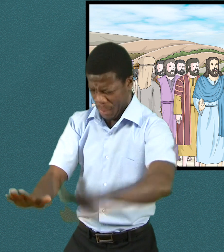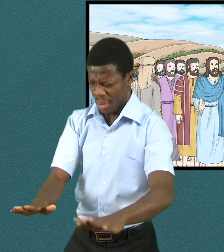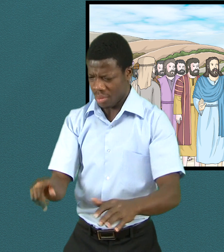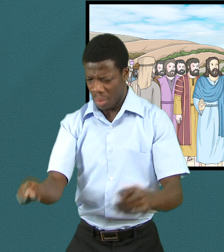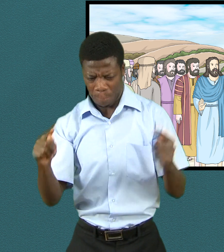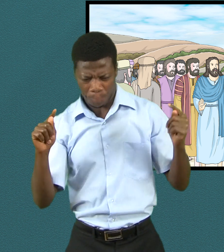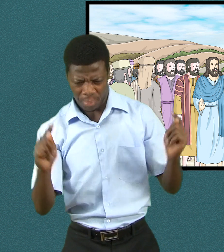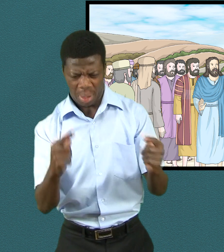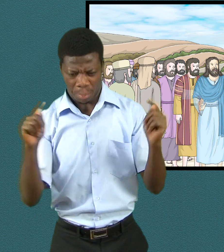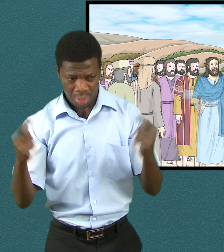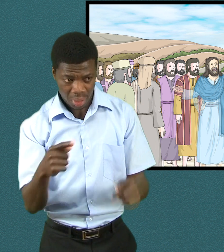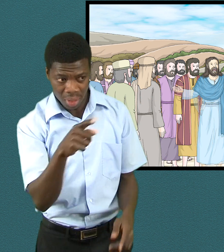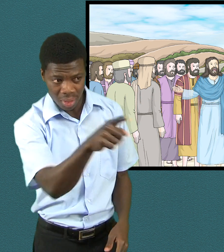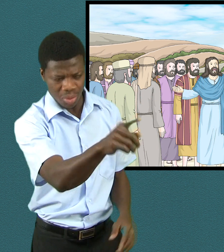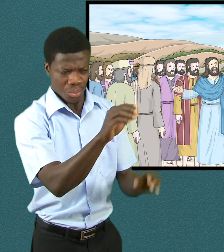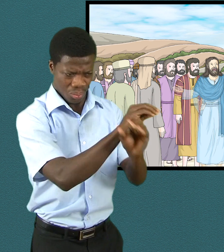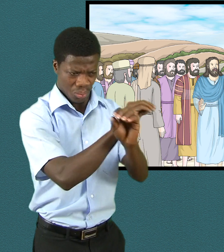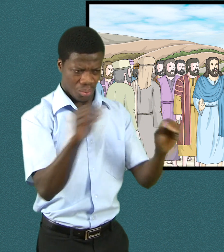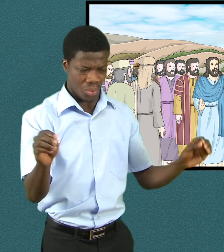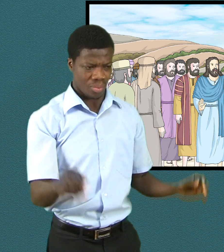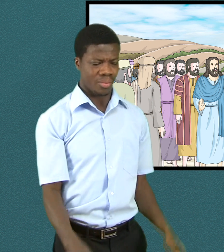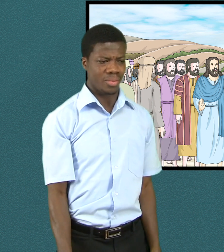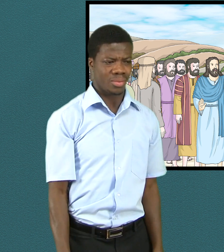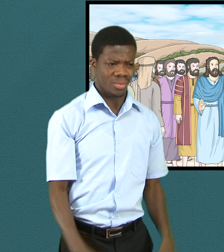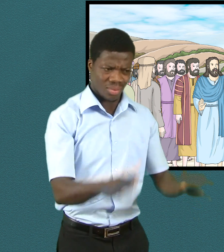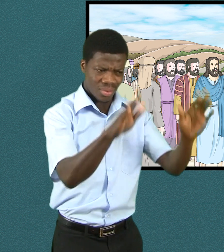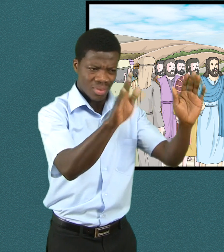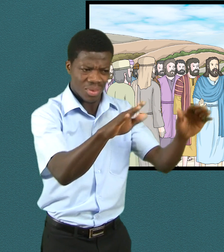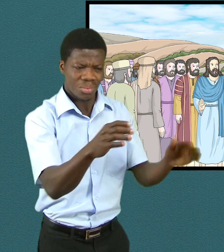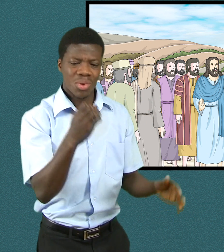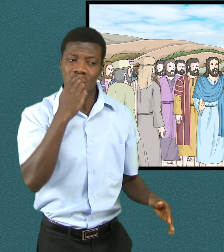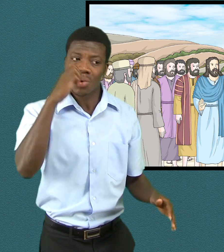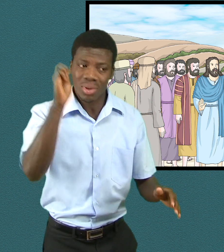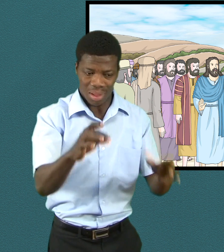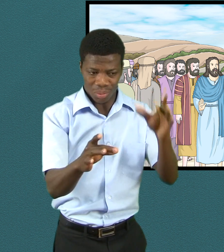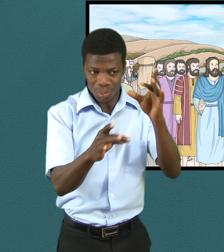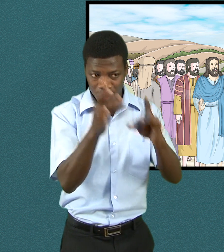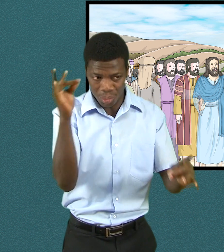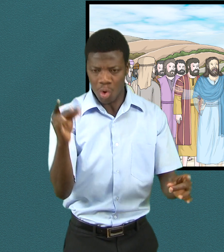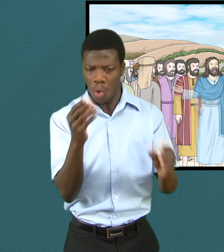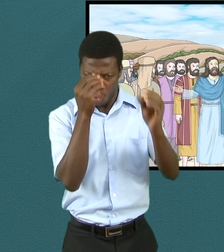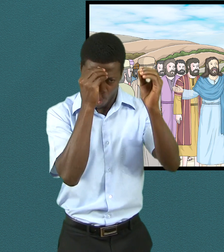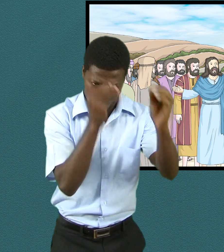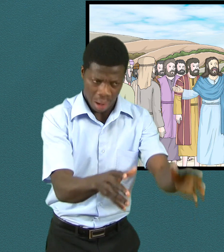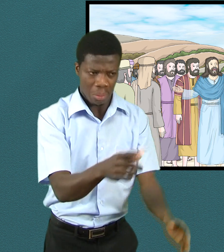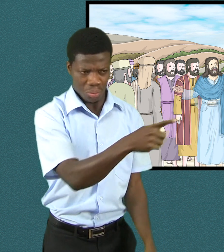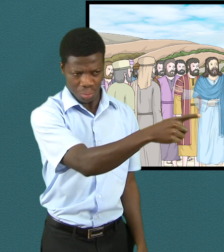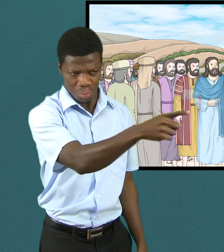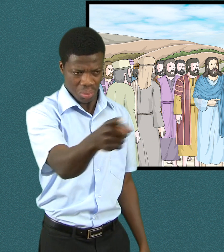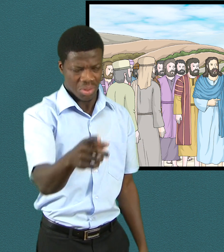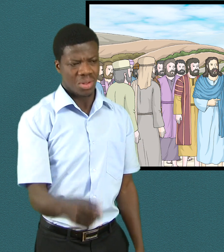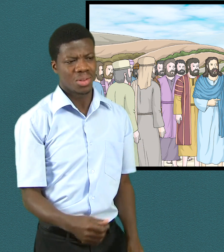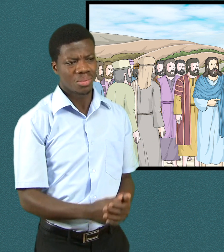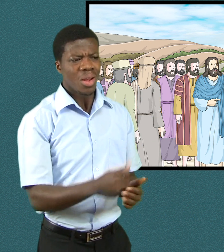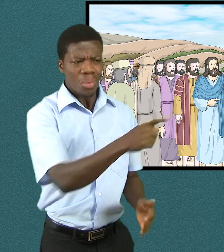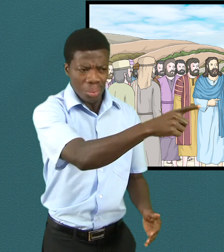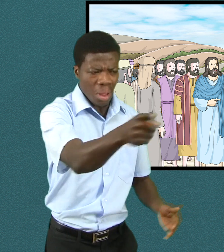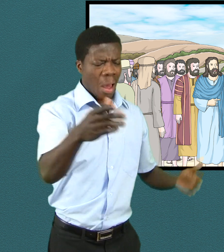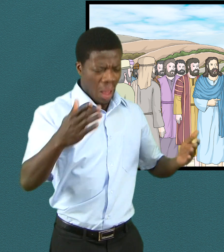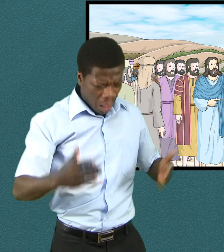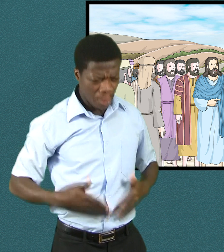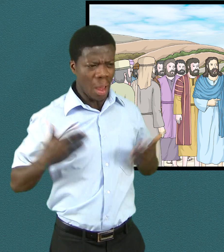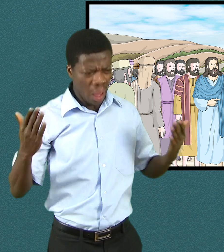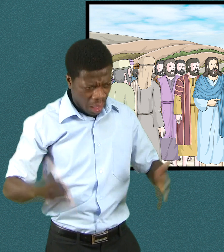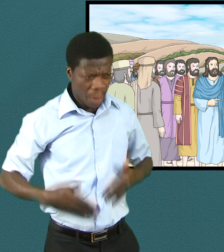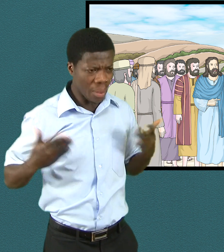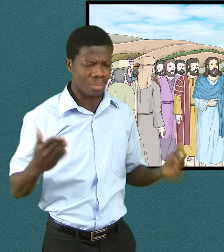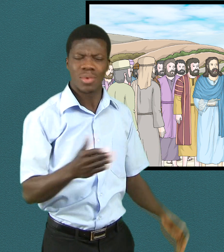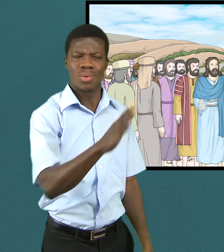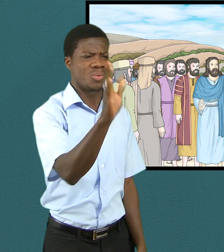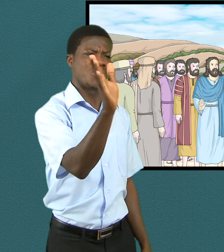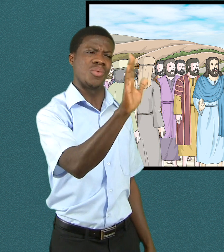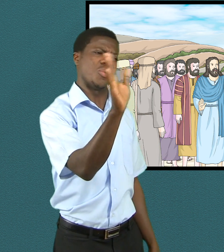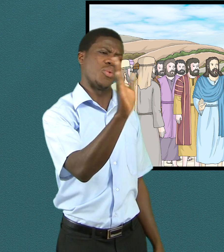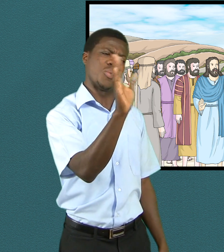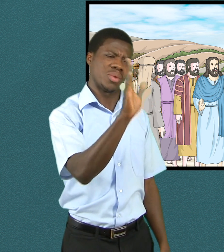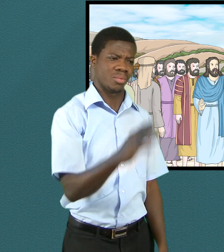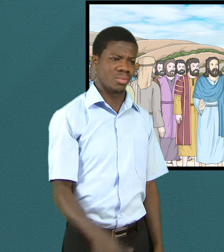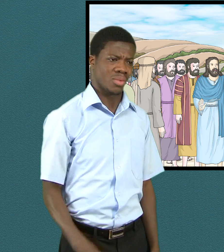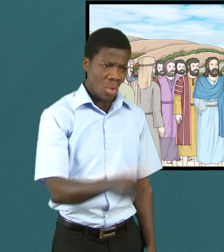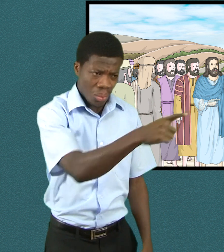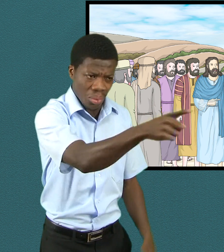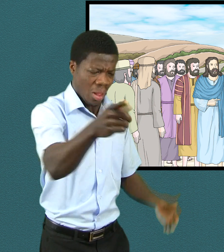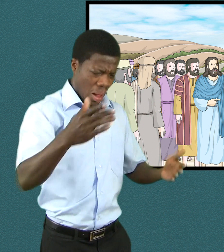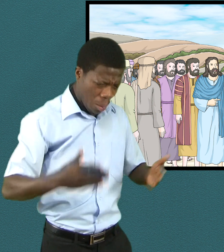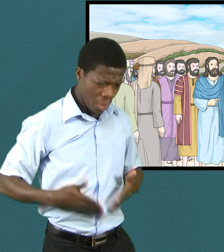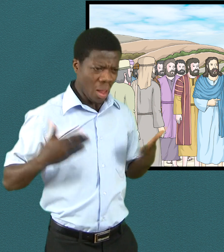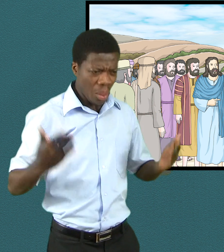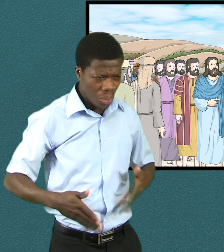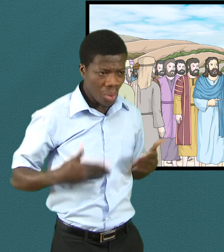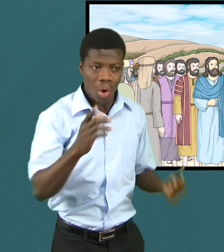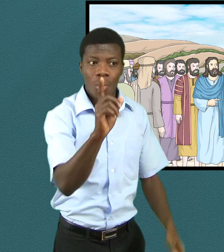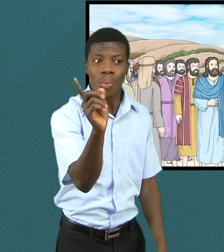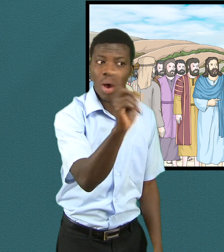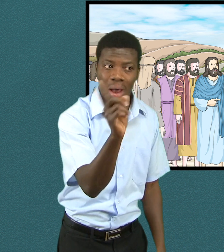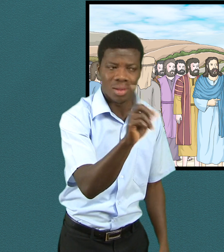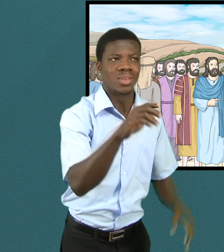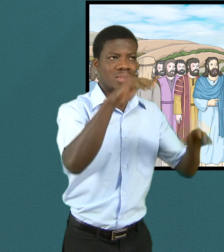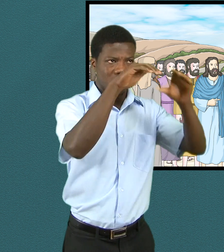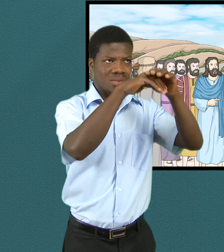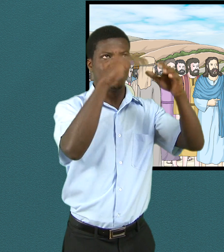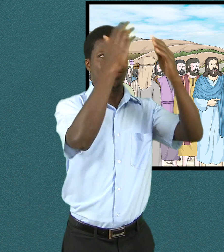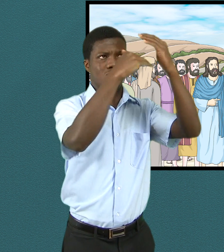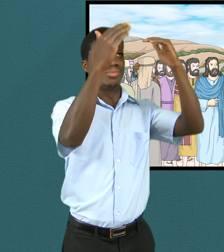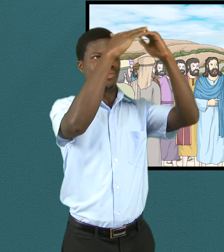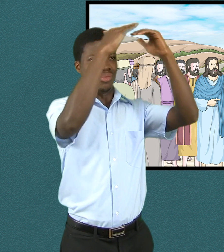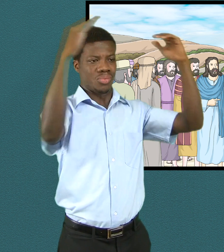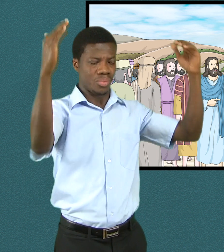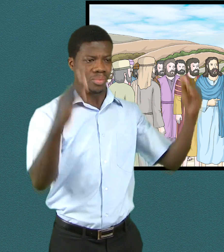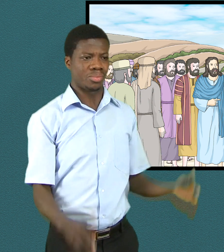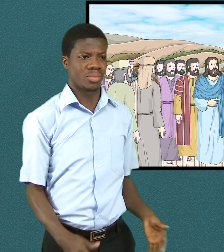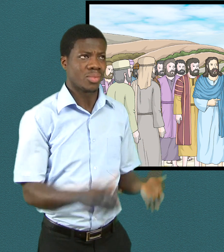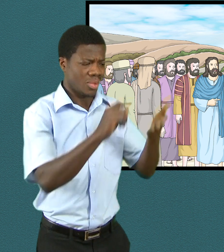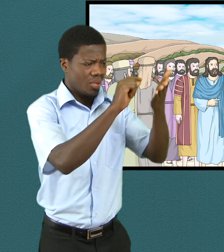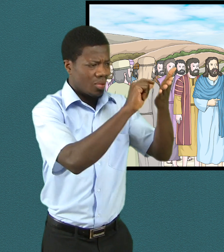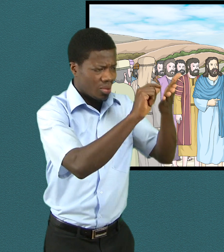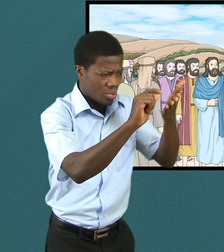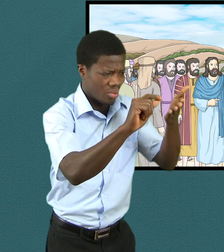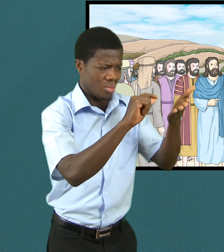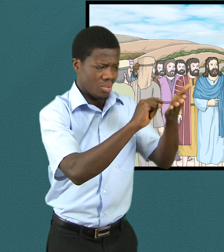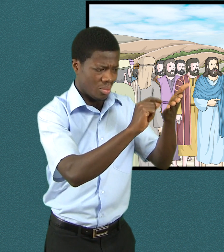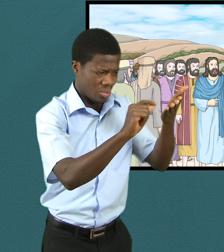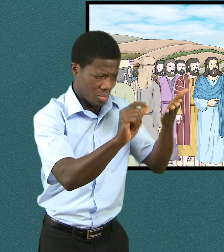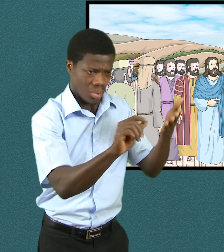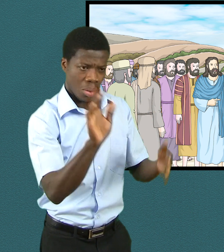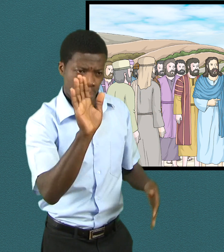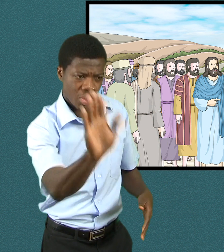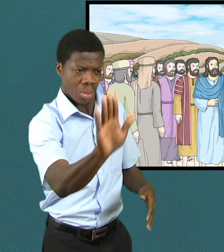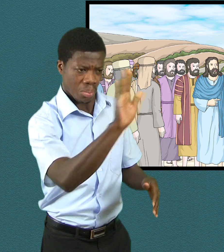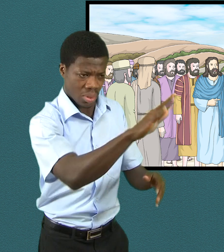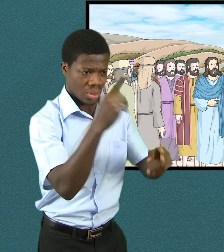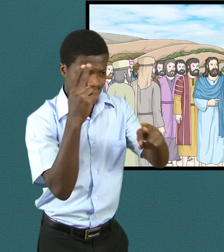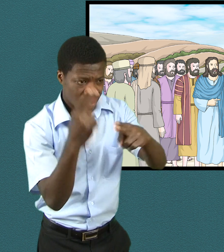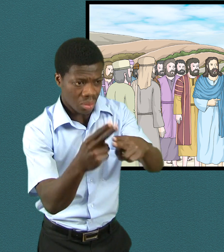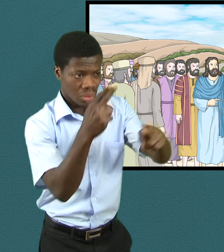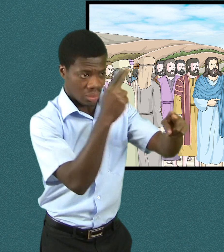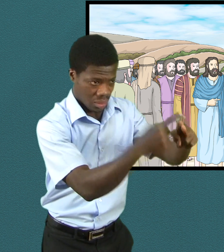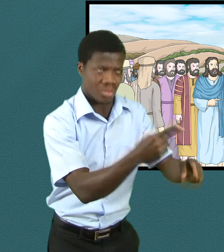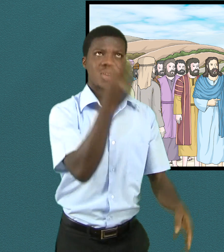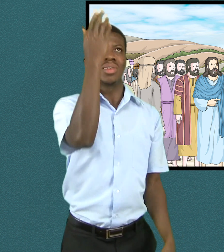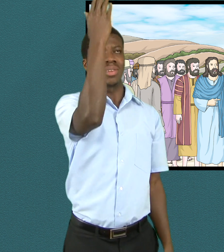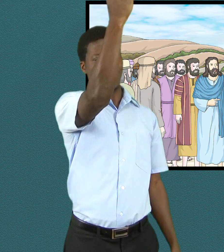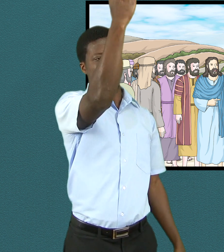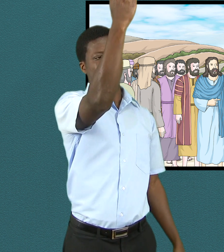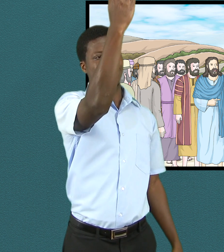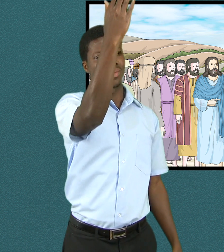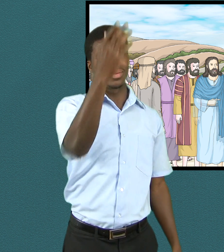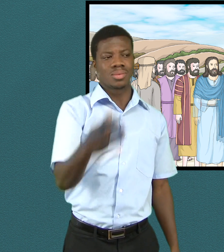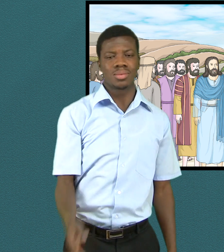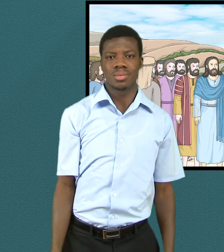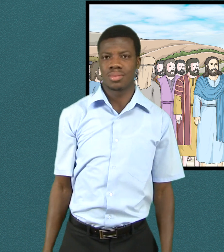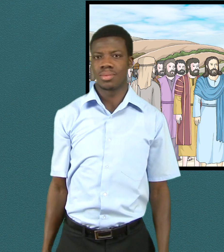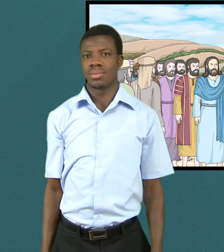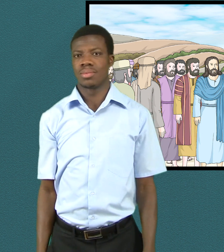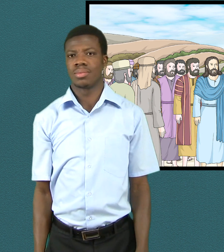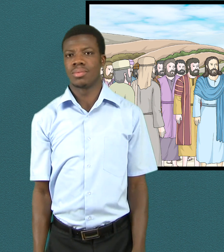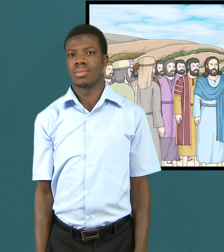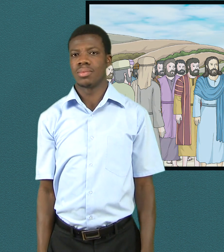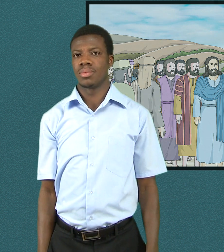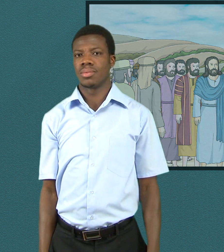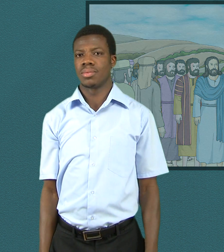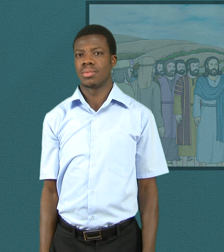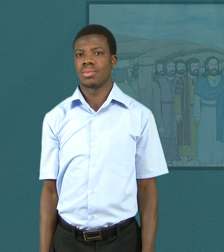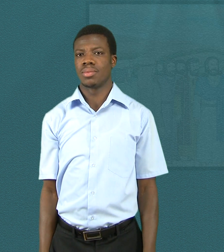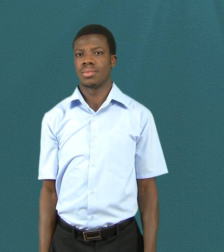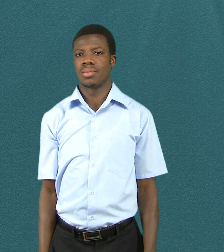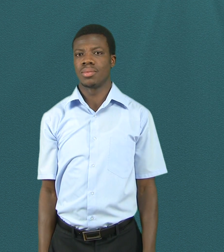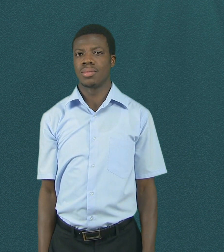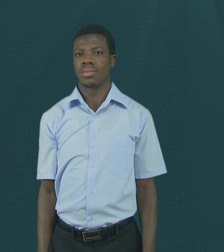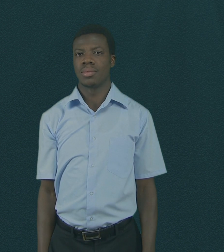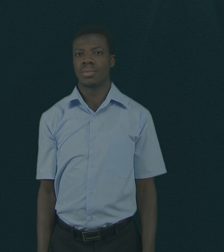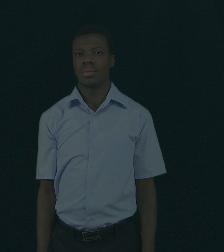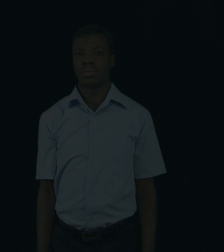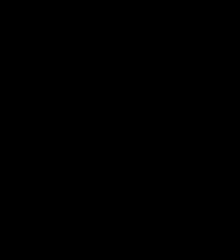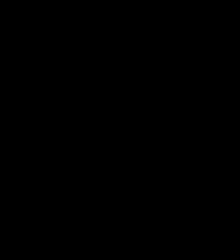Nevertheless, do not rejoice that the spirits submit to you, but rejoice that your names are written in heaven.”